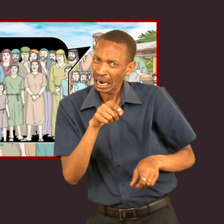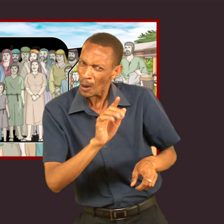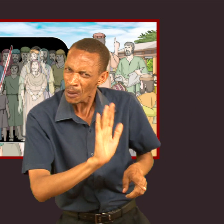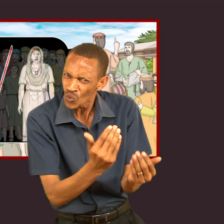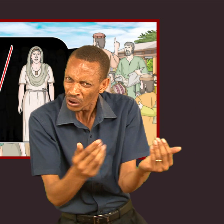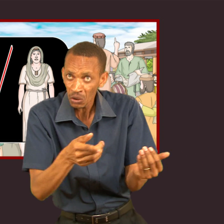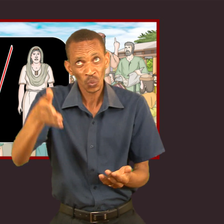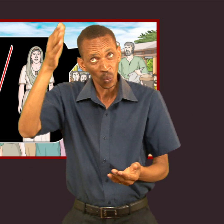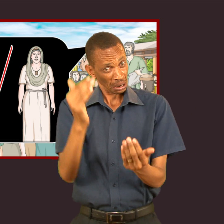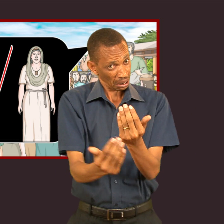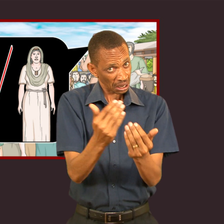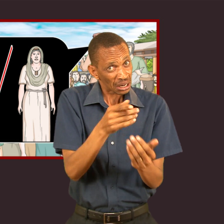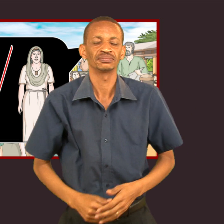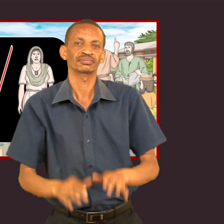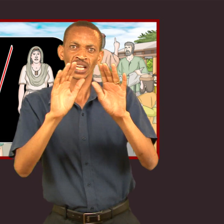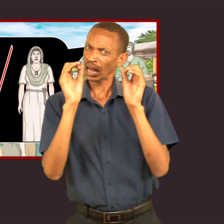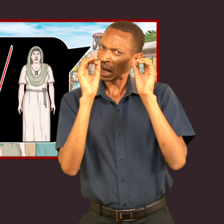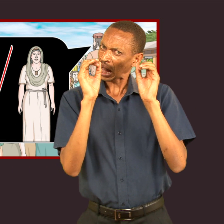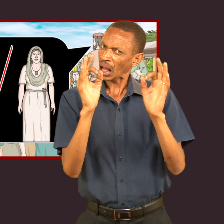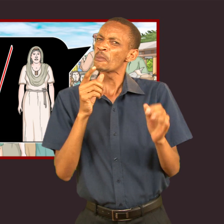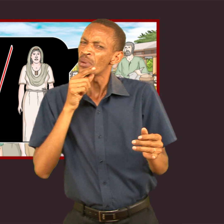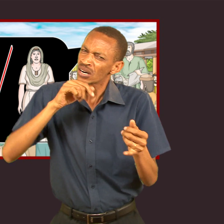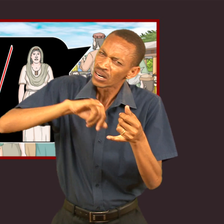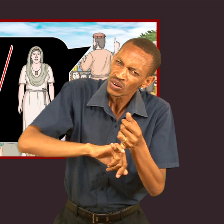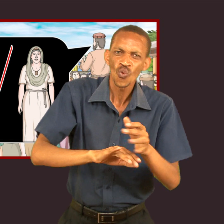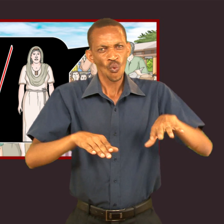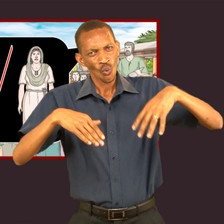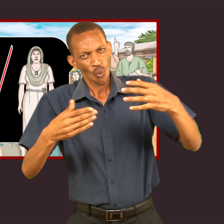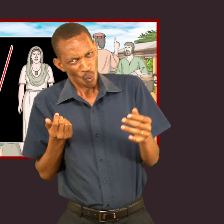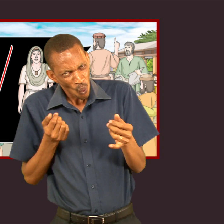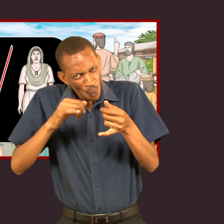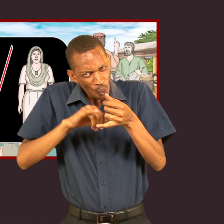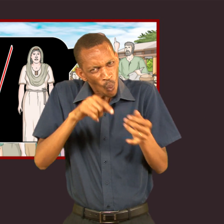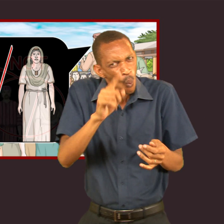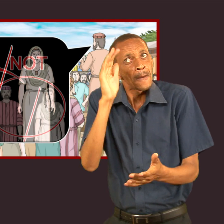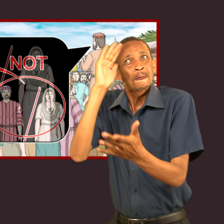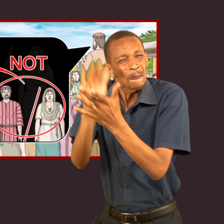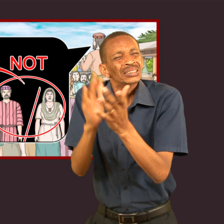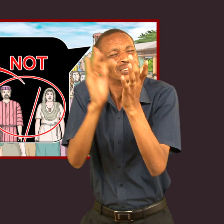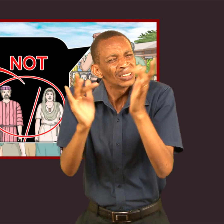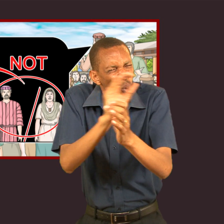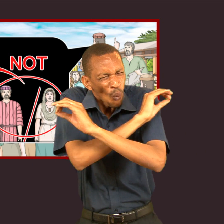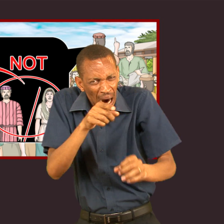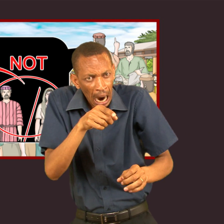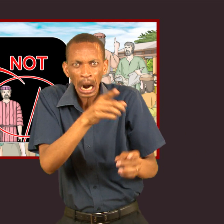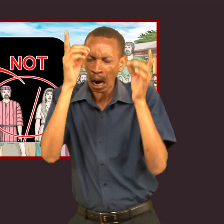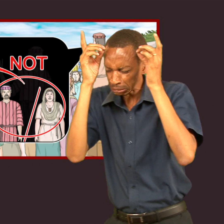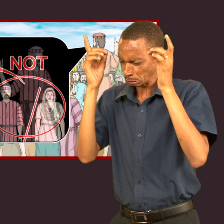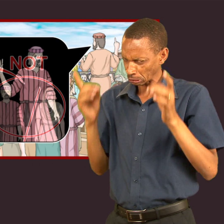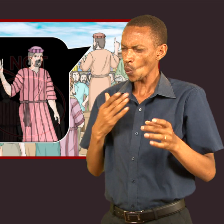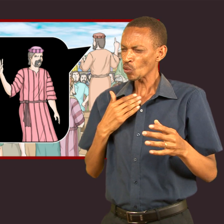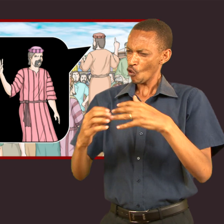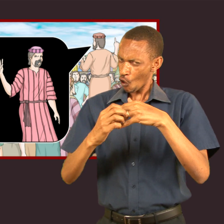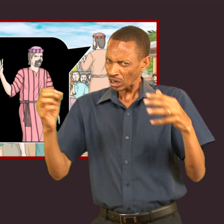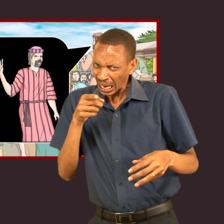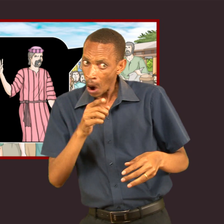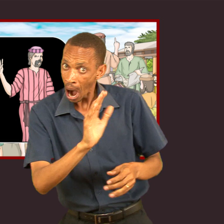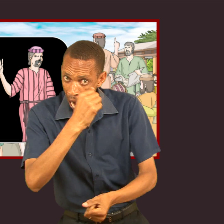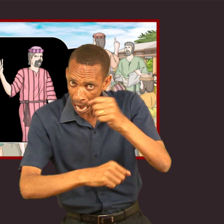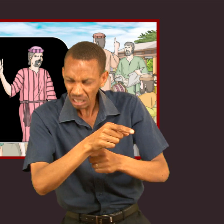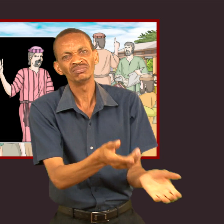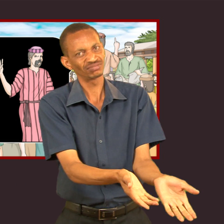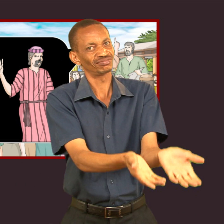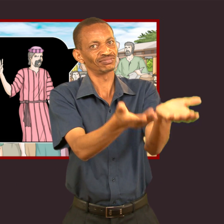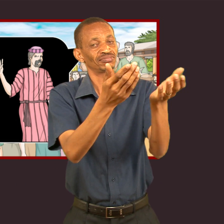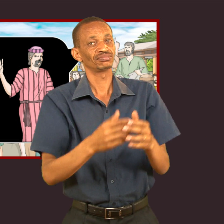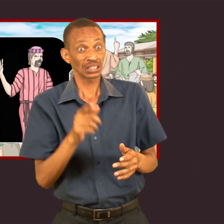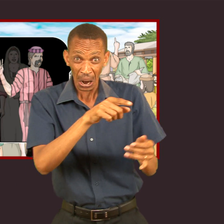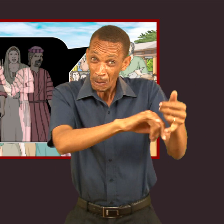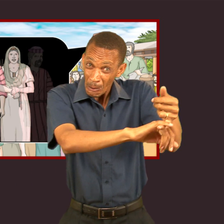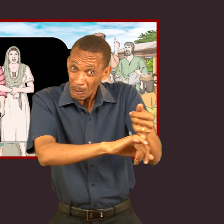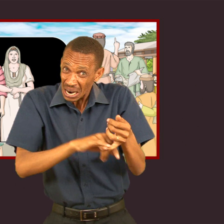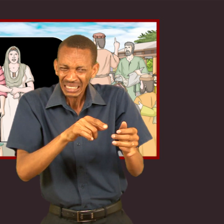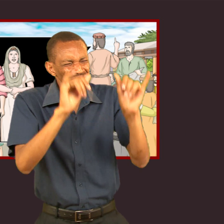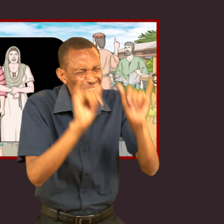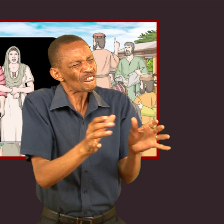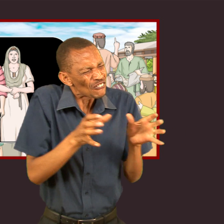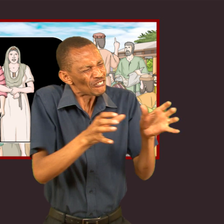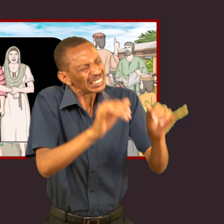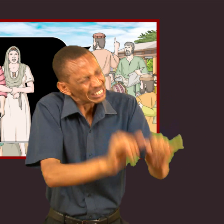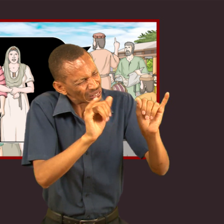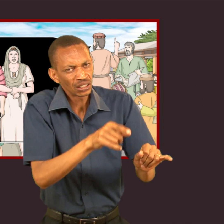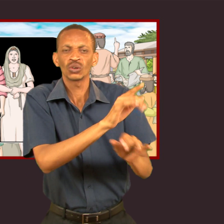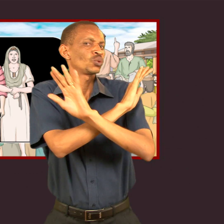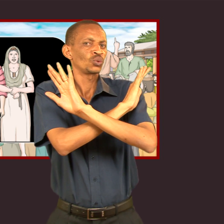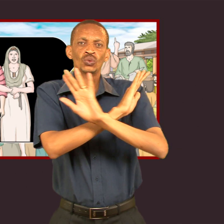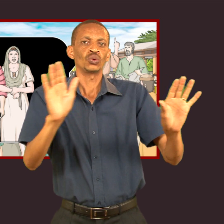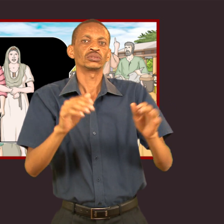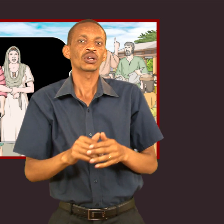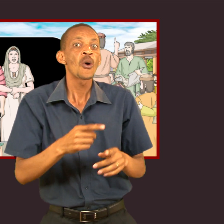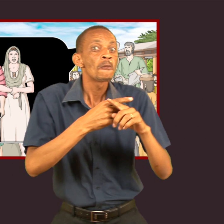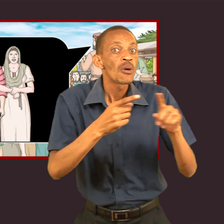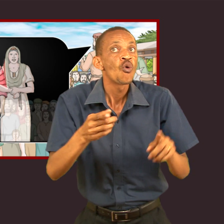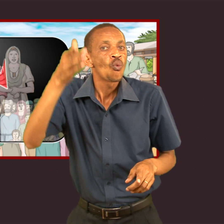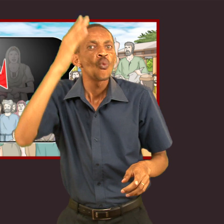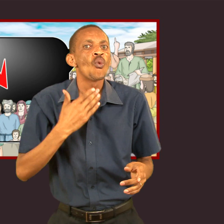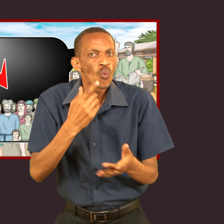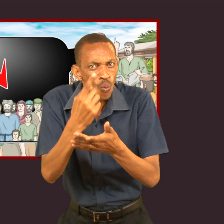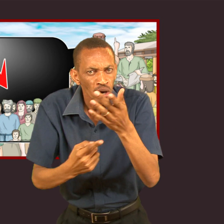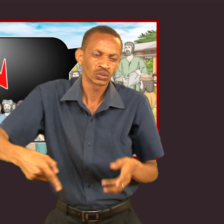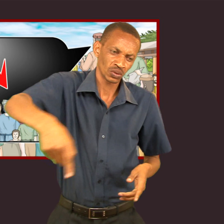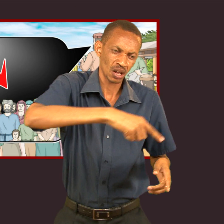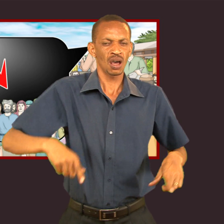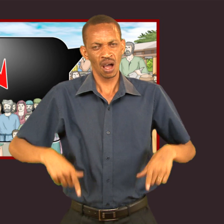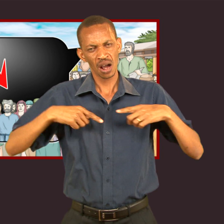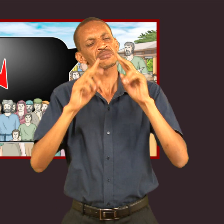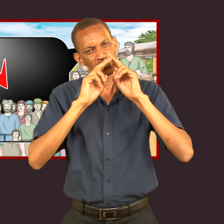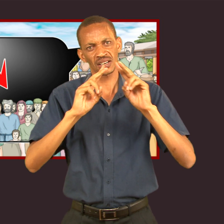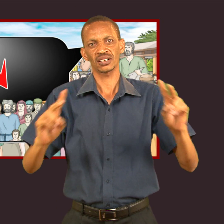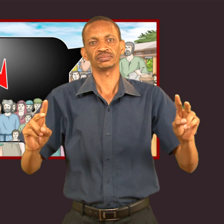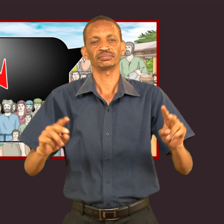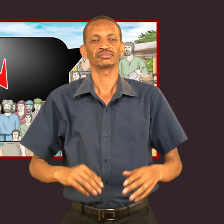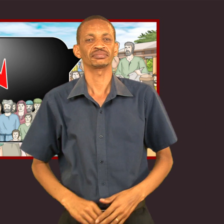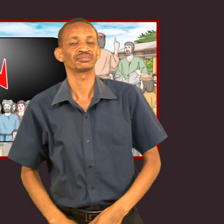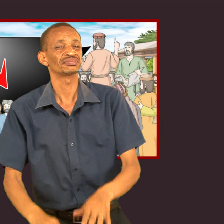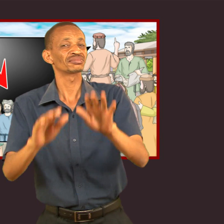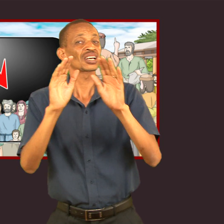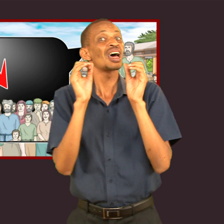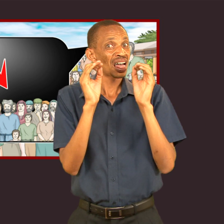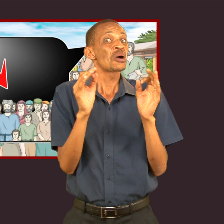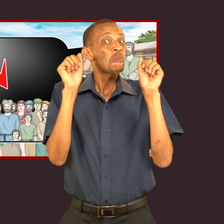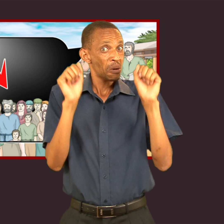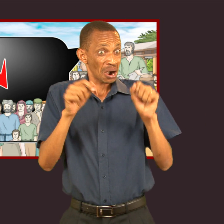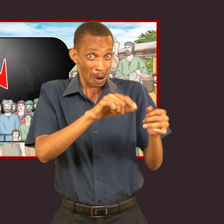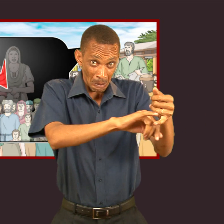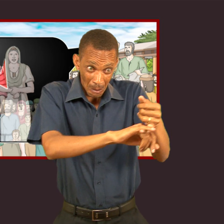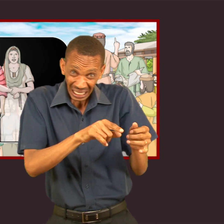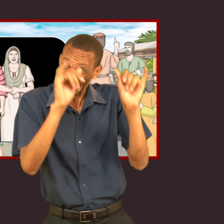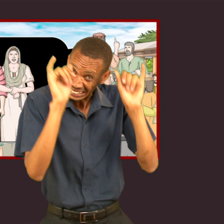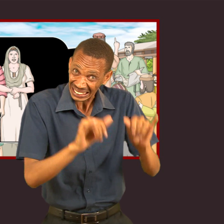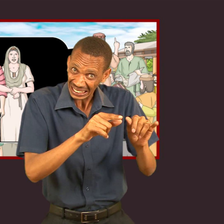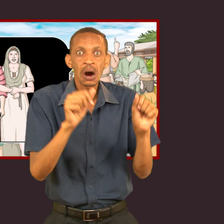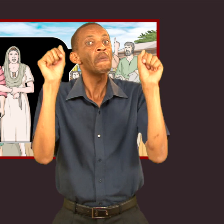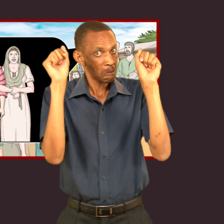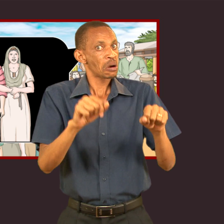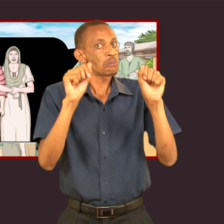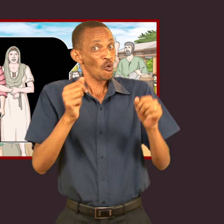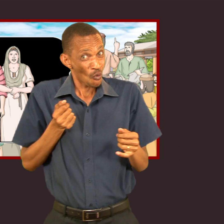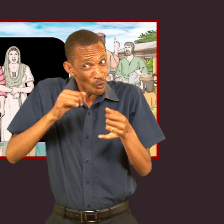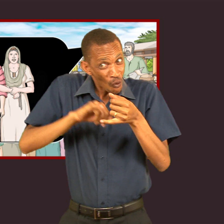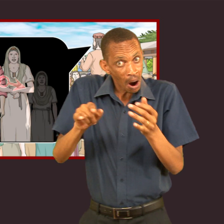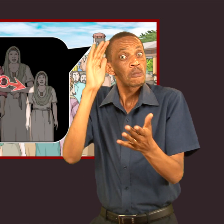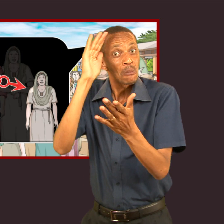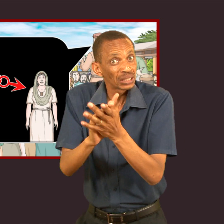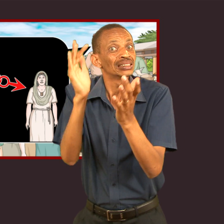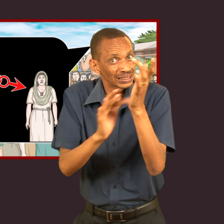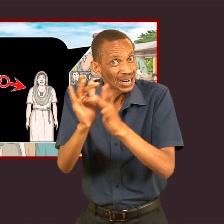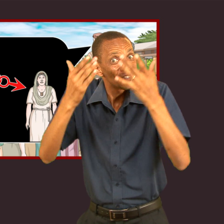The believing brother or sister is not bound in such cases. God has called you to live in peace.